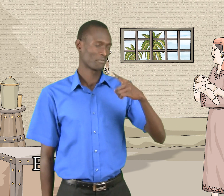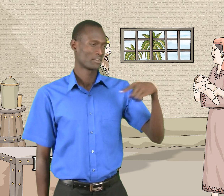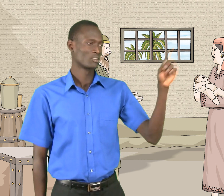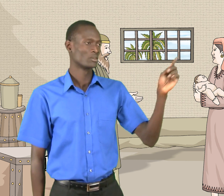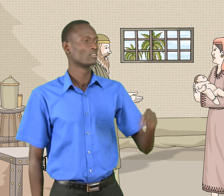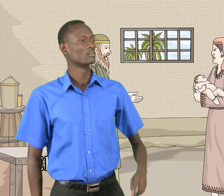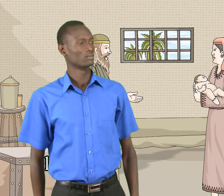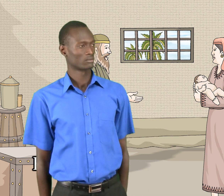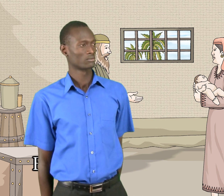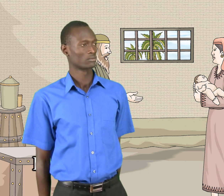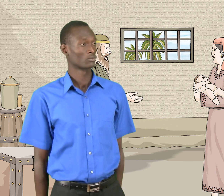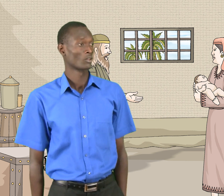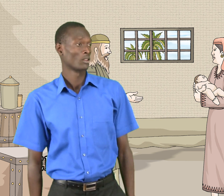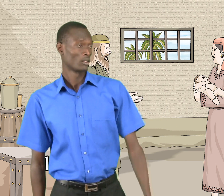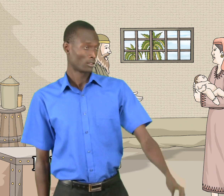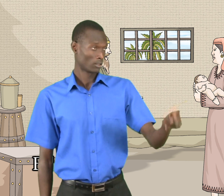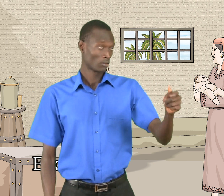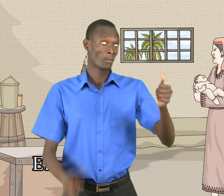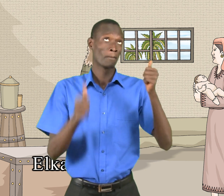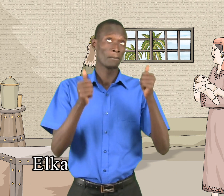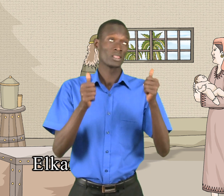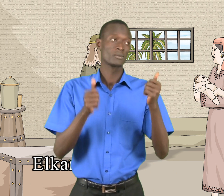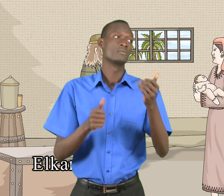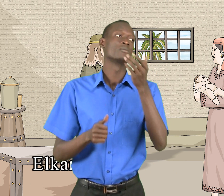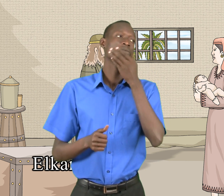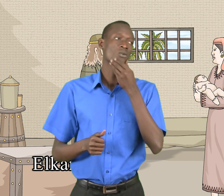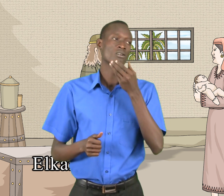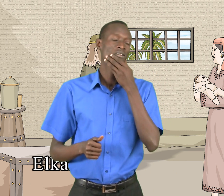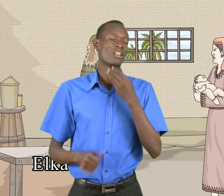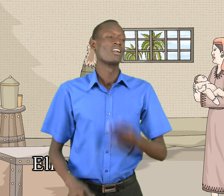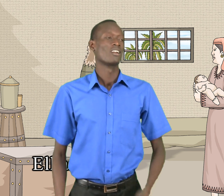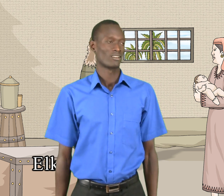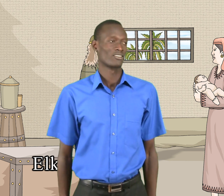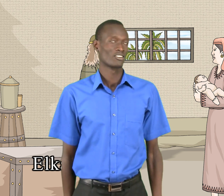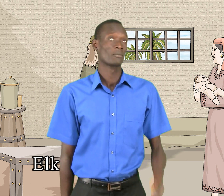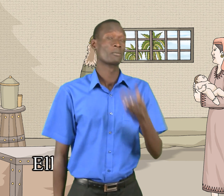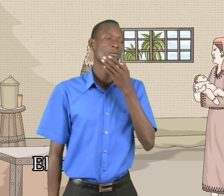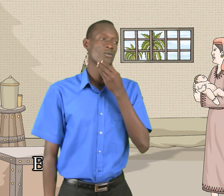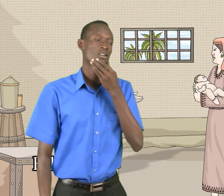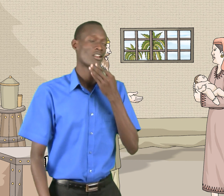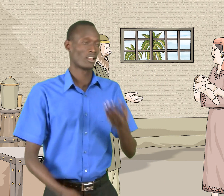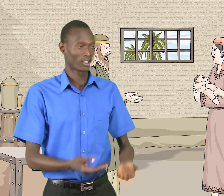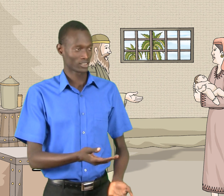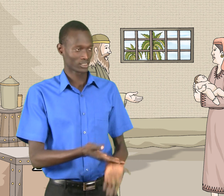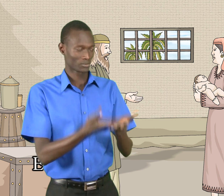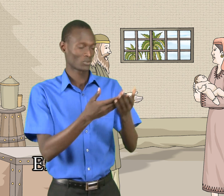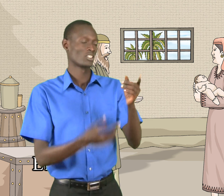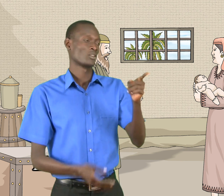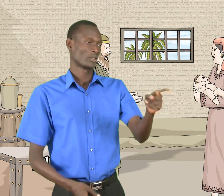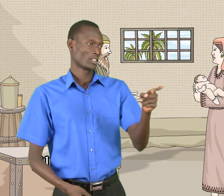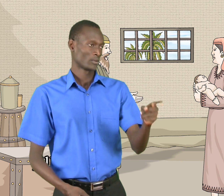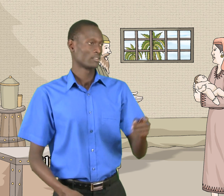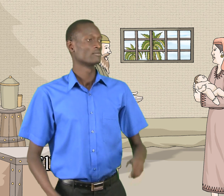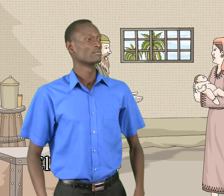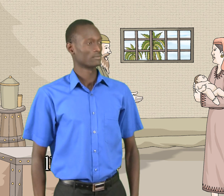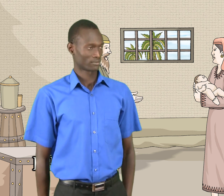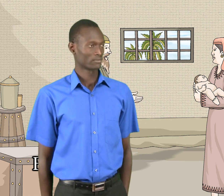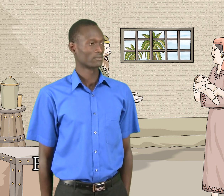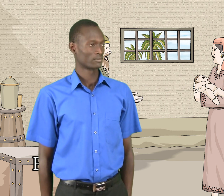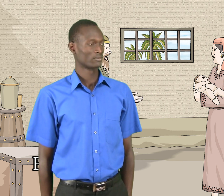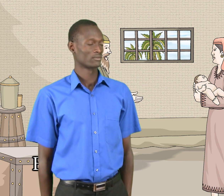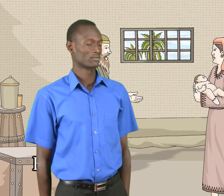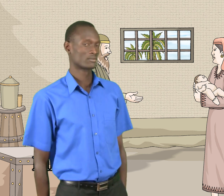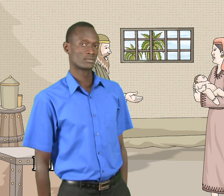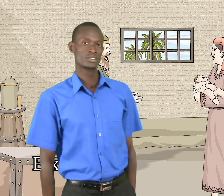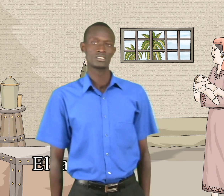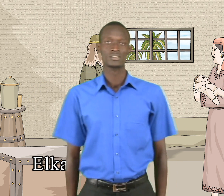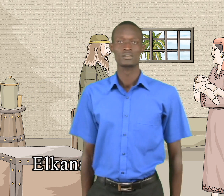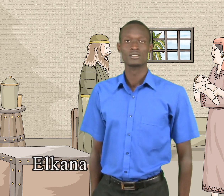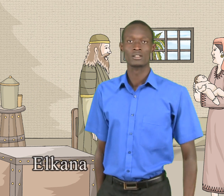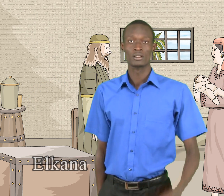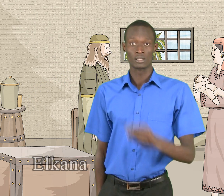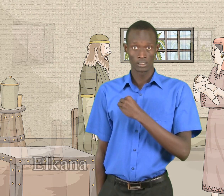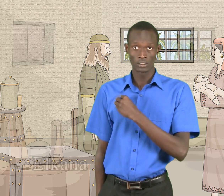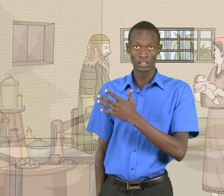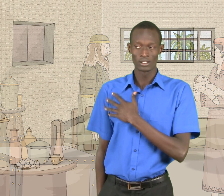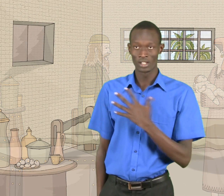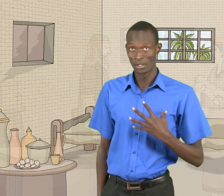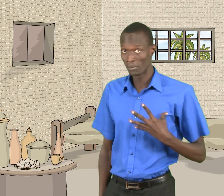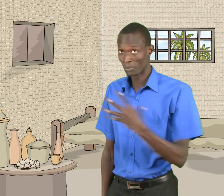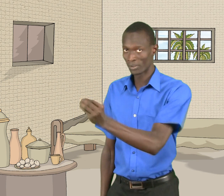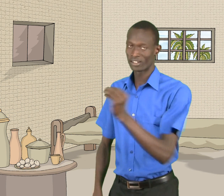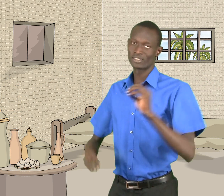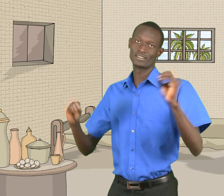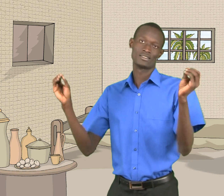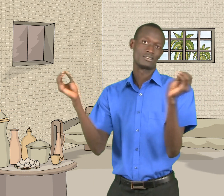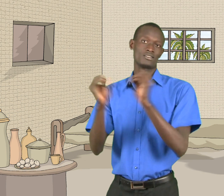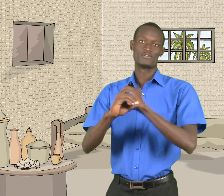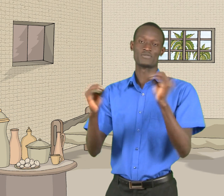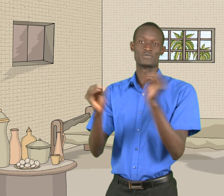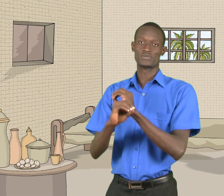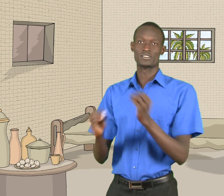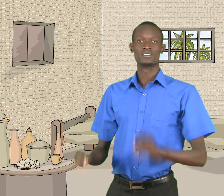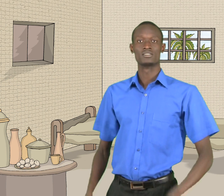Only may the LORD confirm His word.”